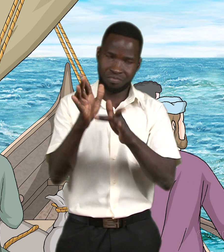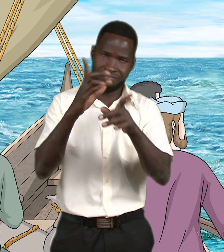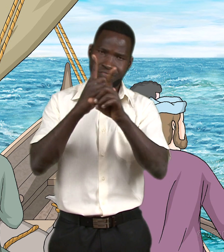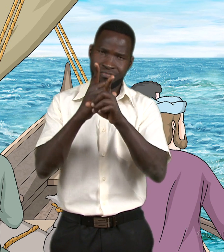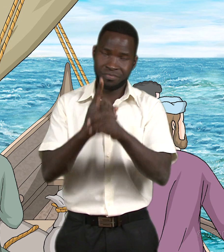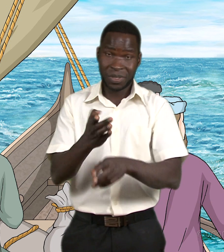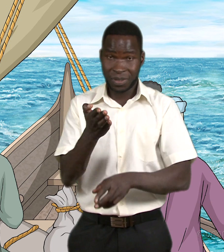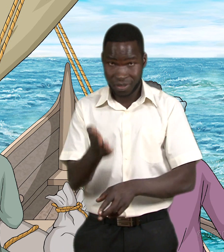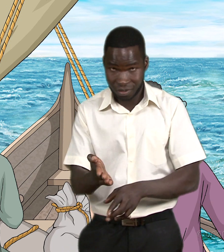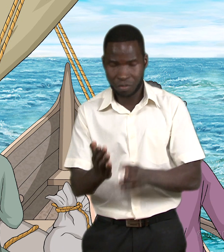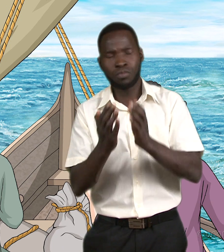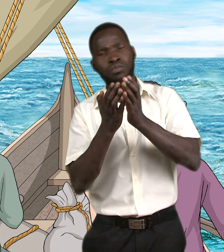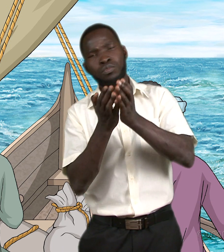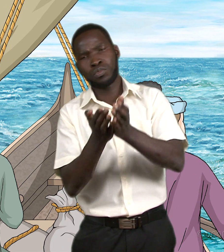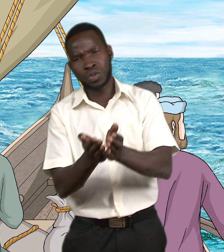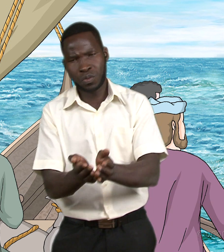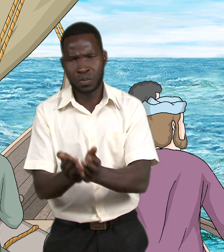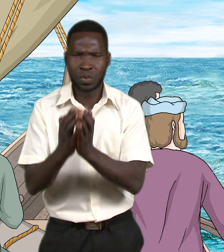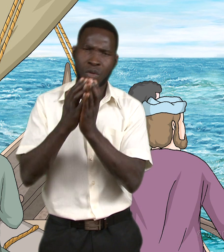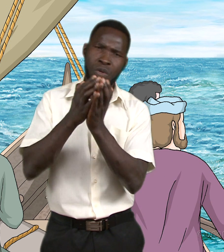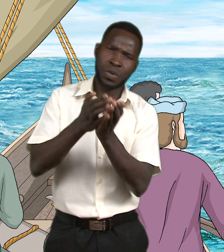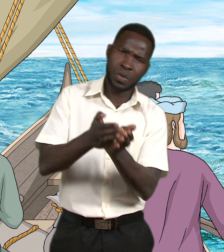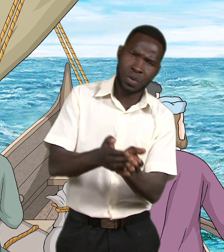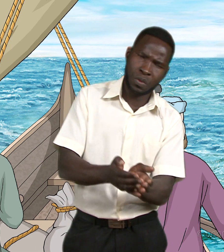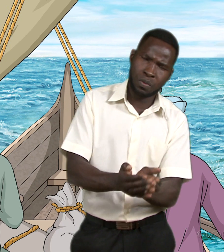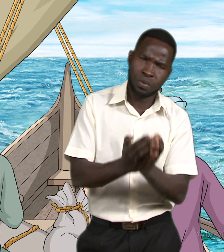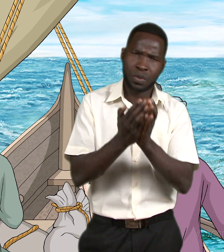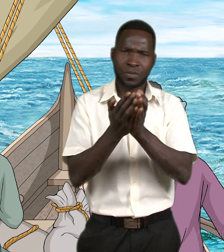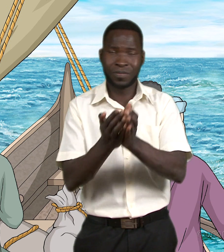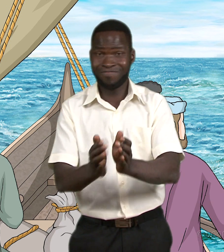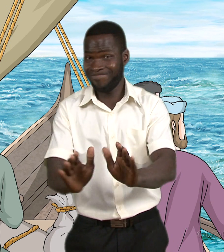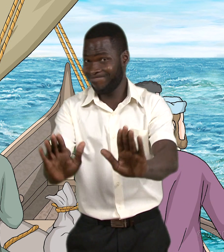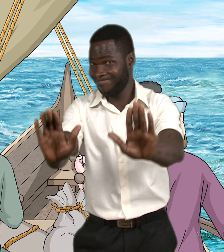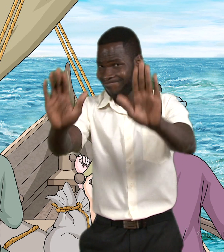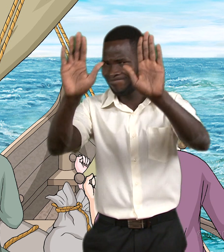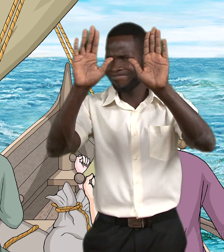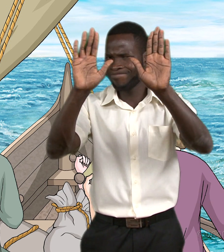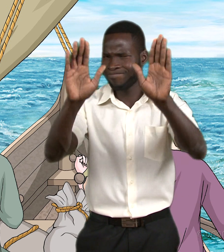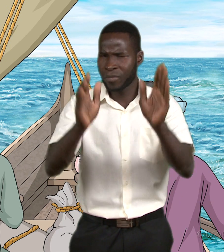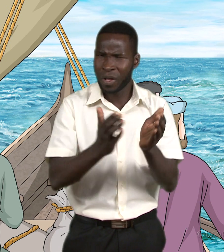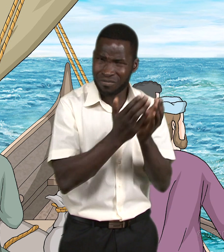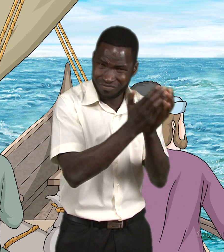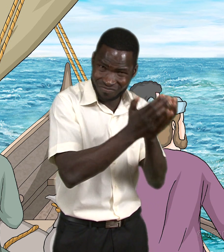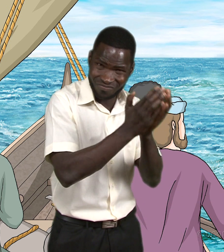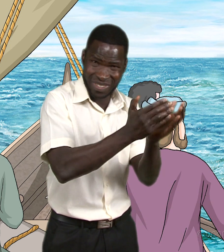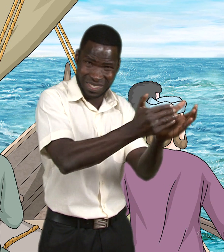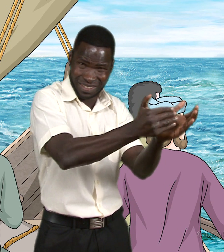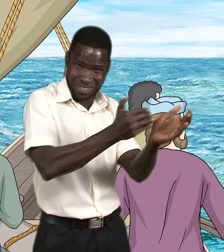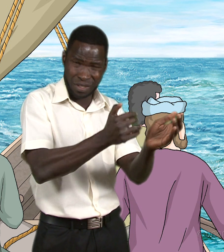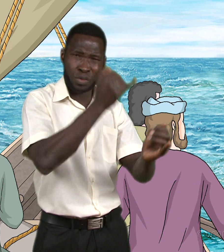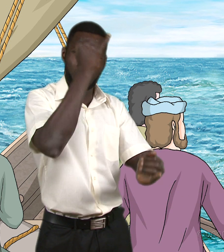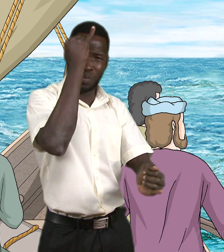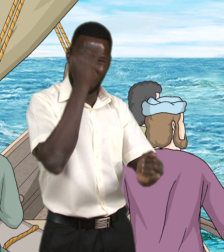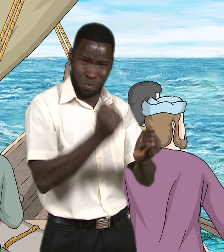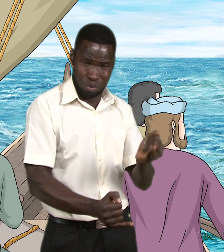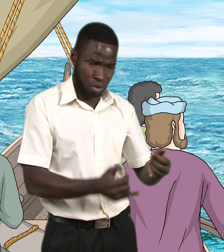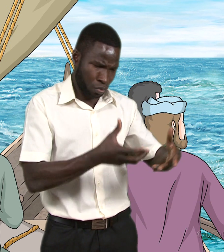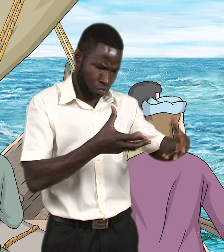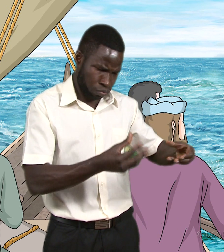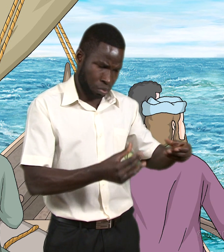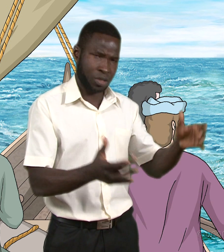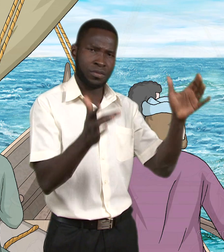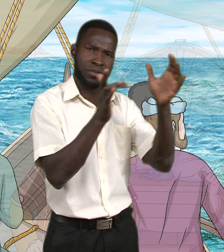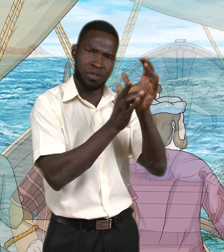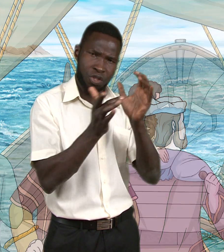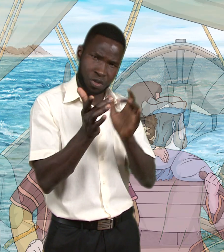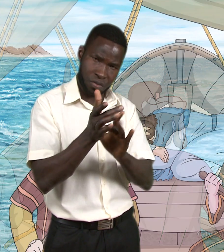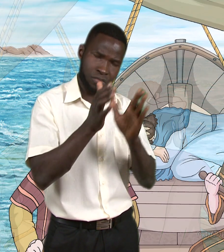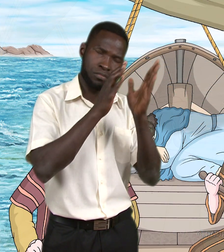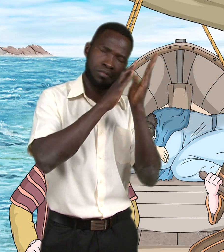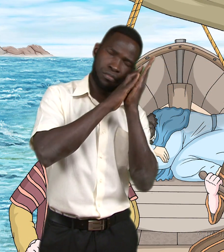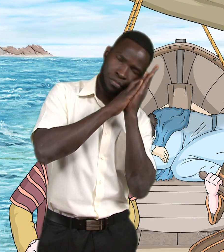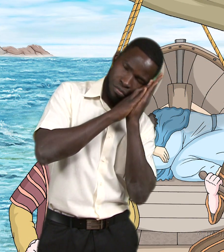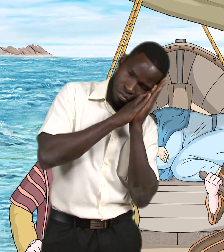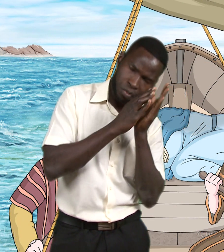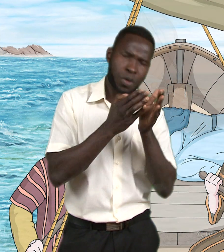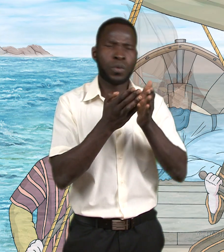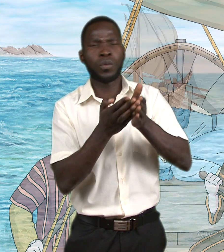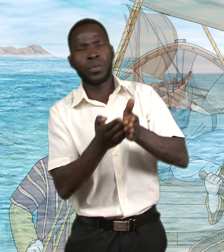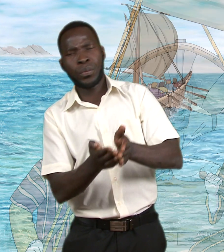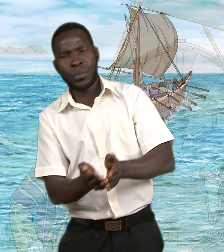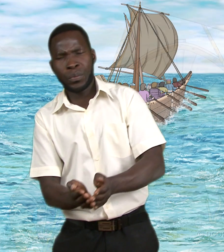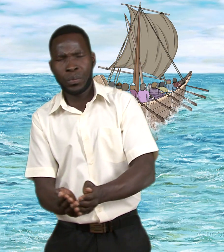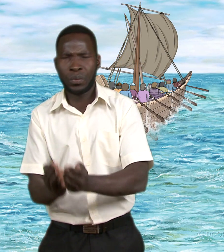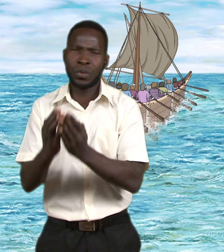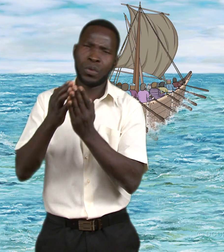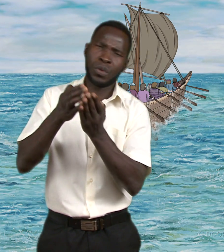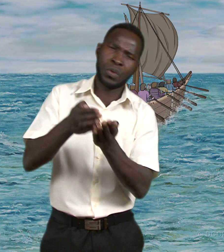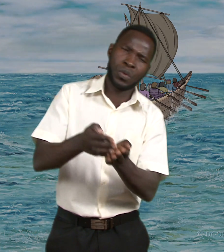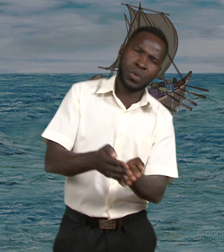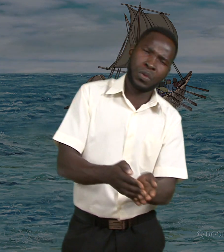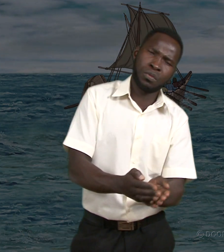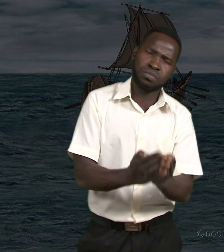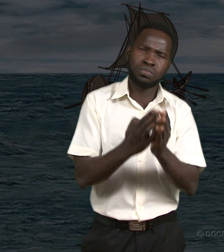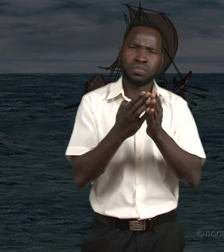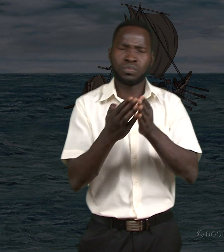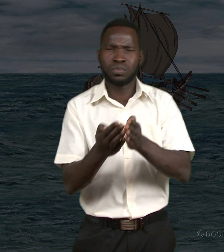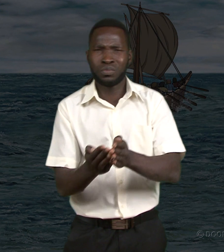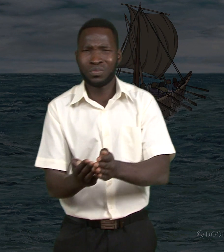And there were other boats with Him.